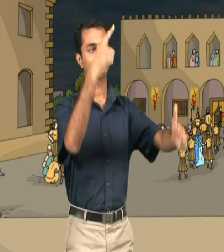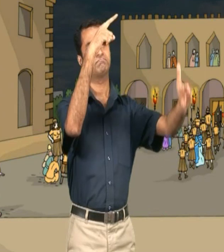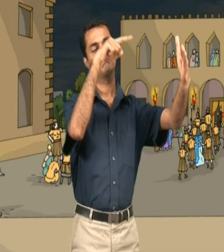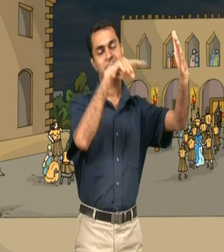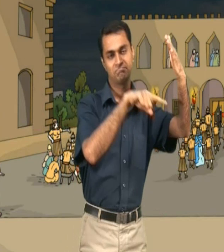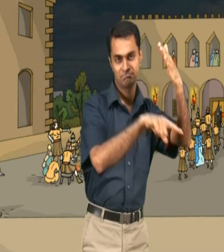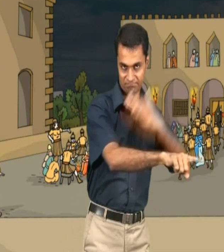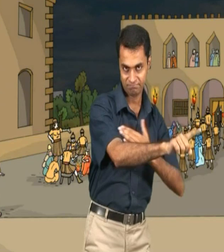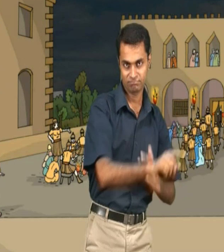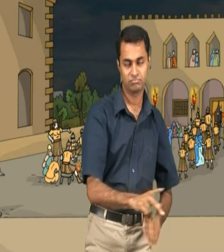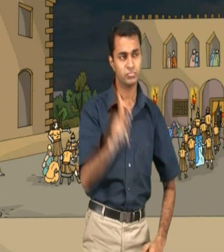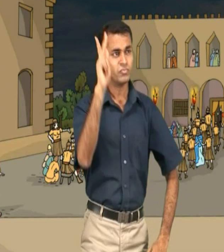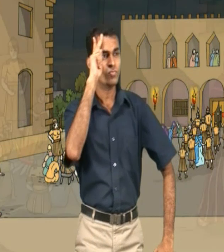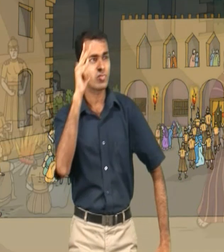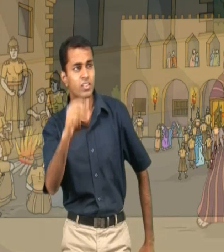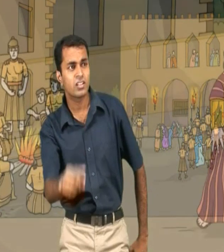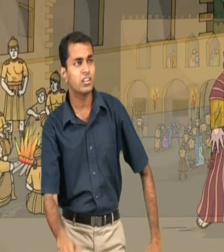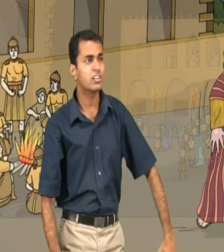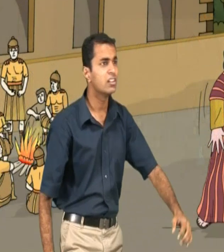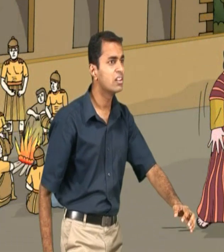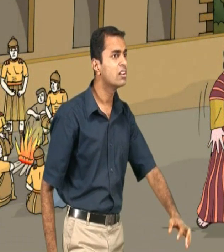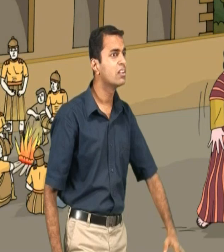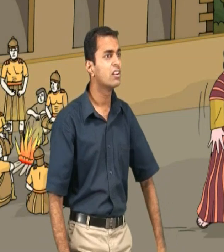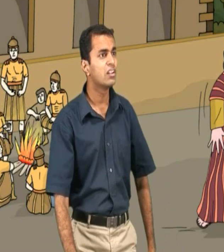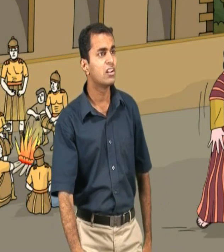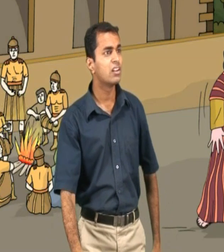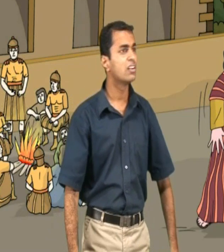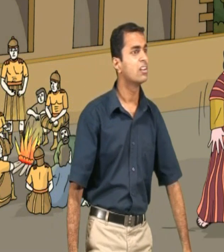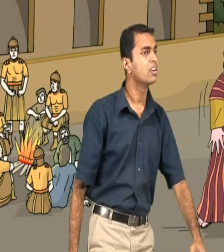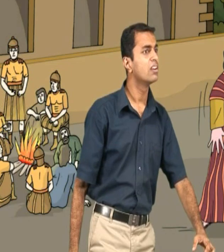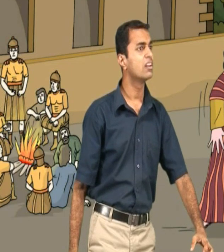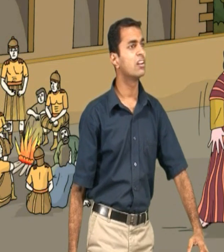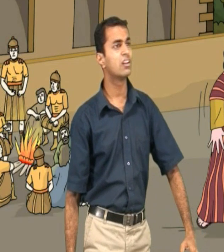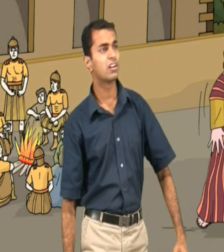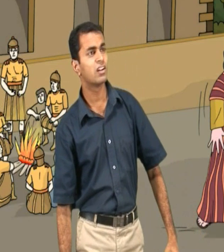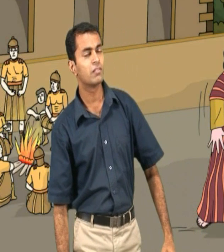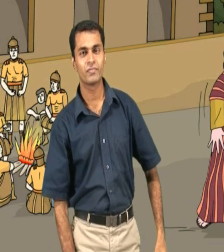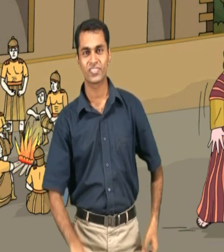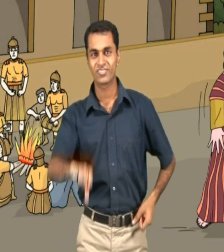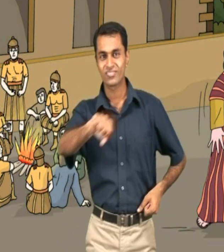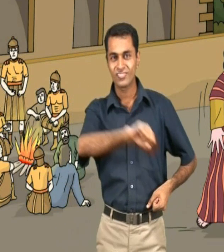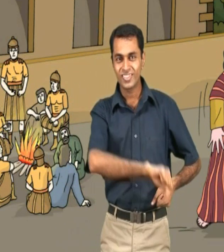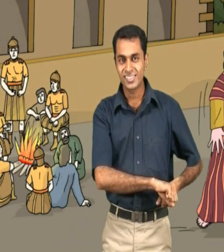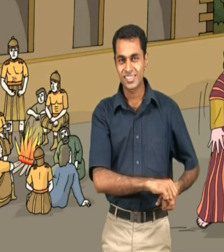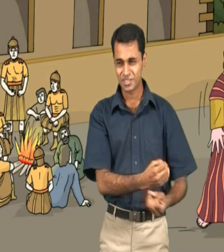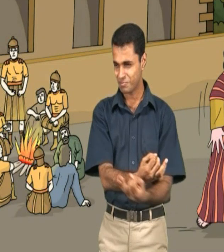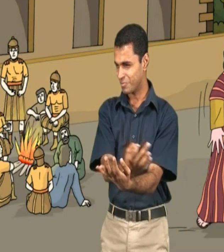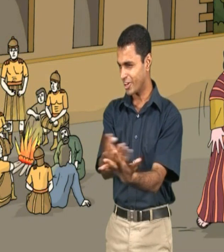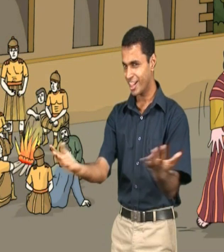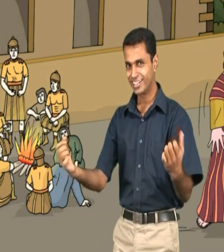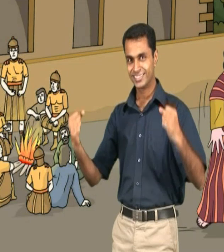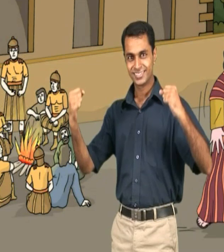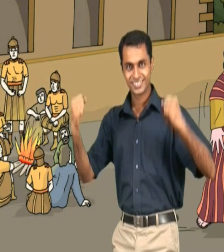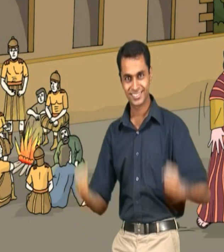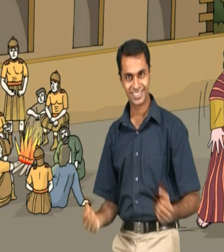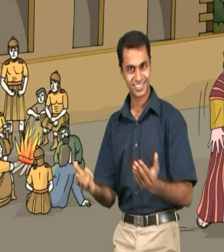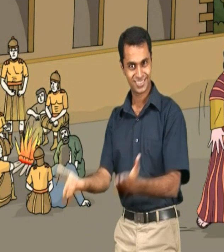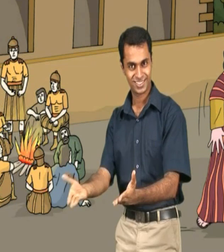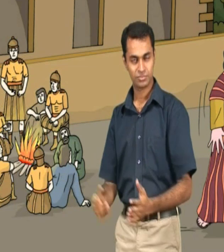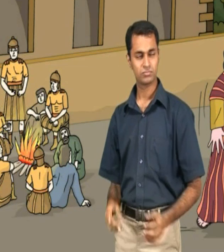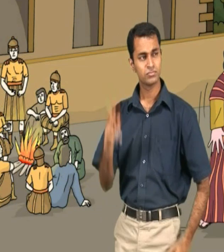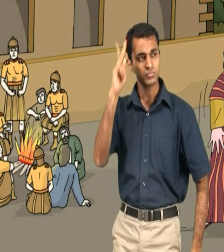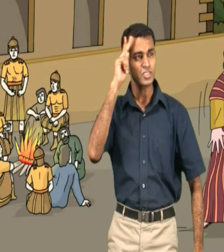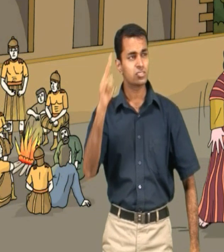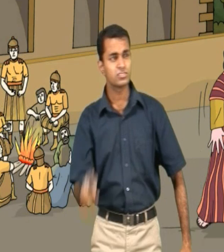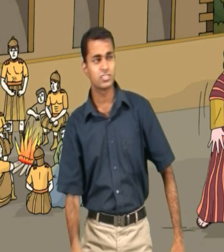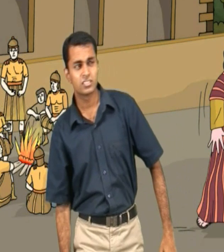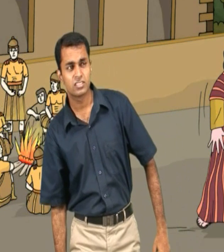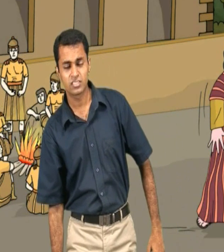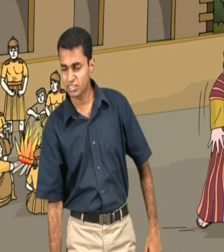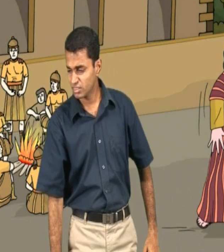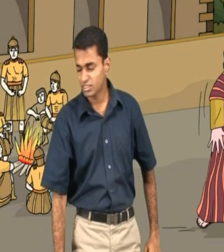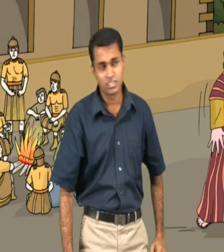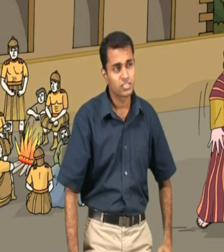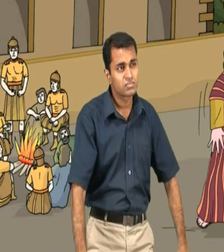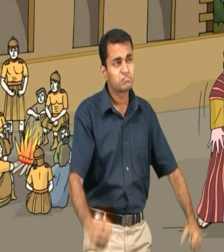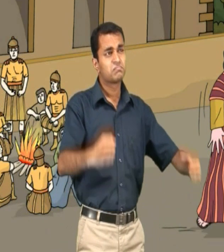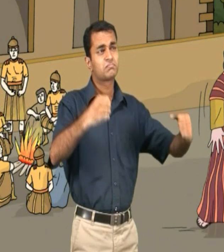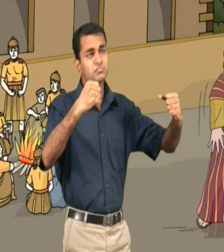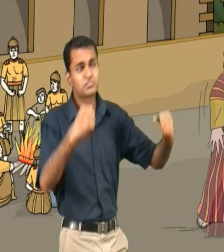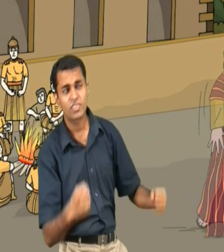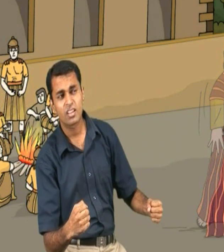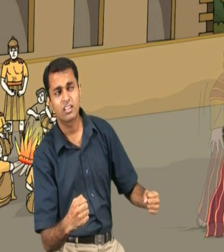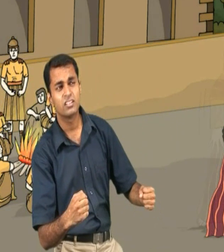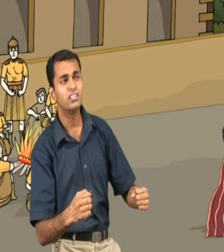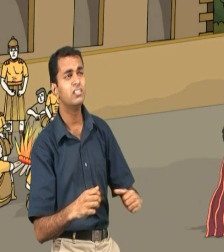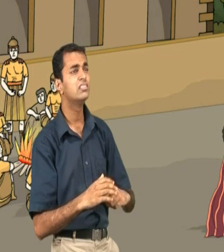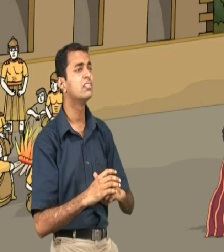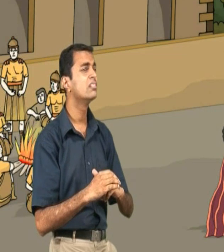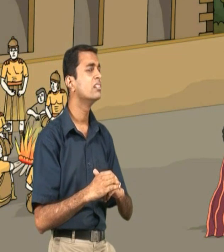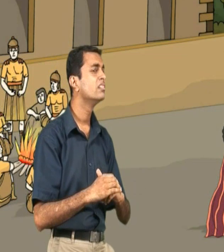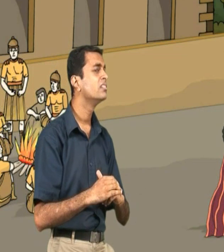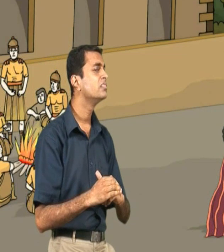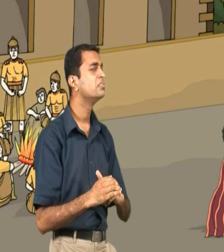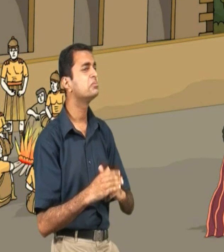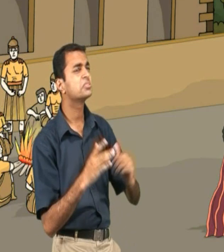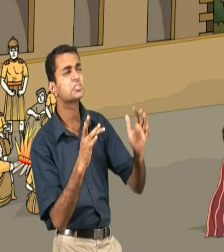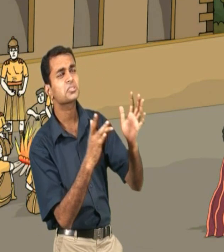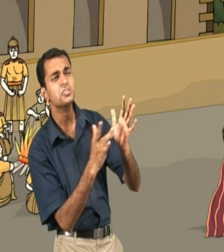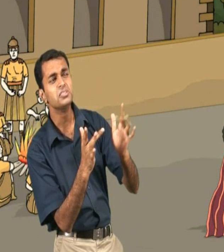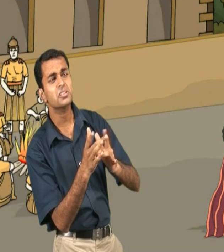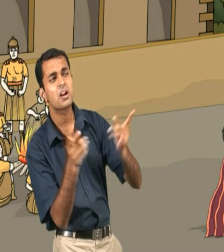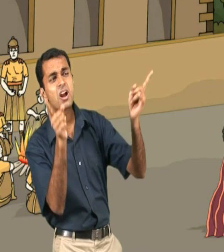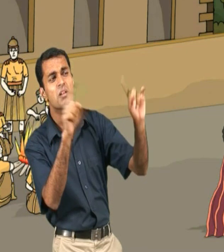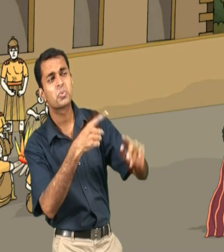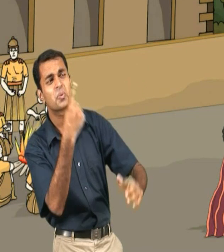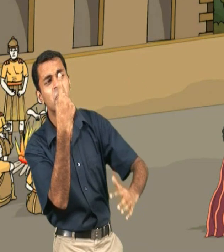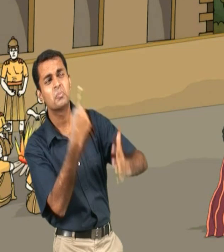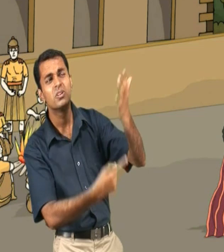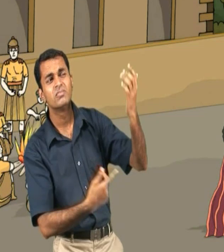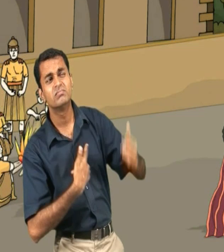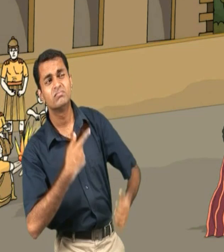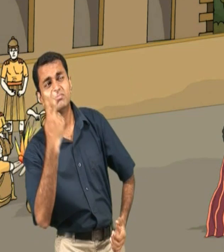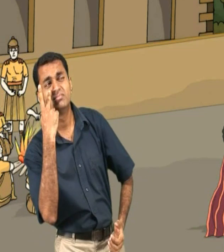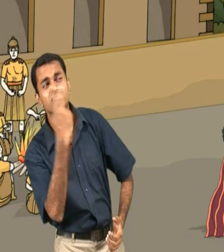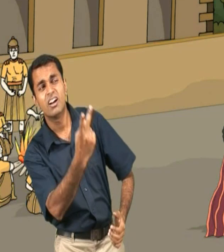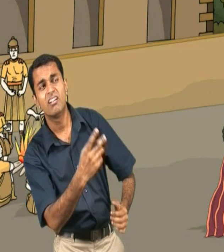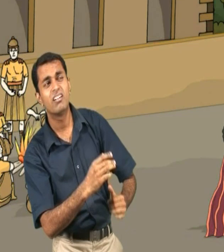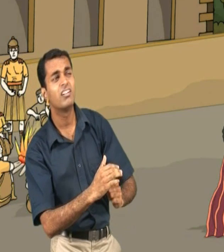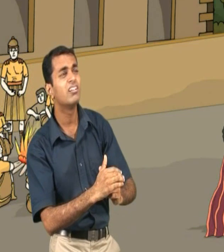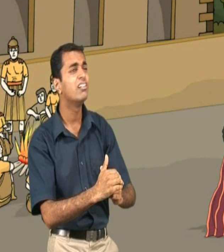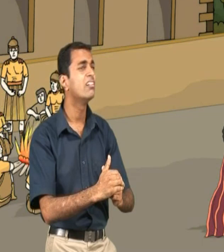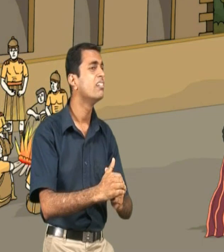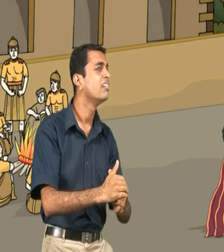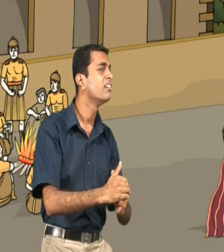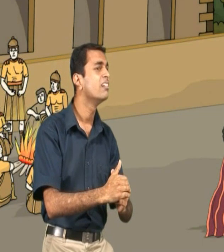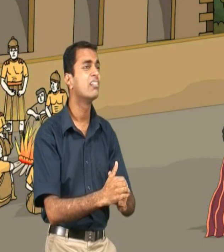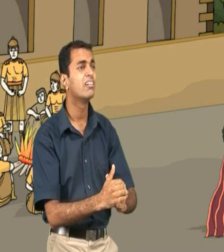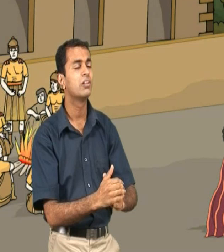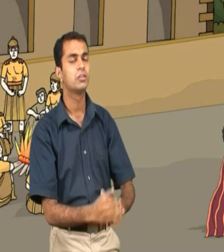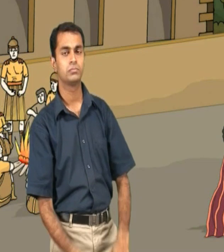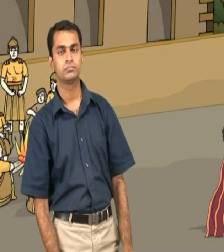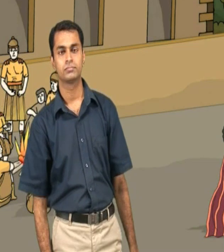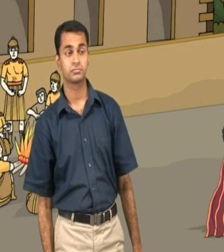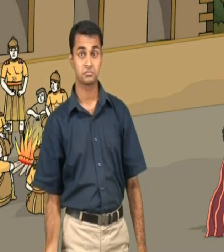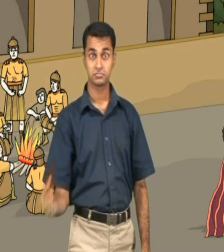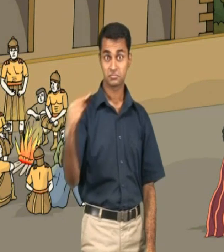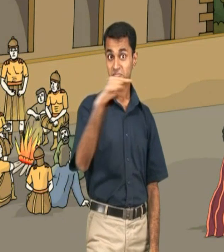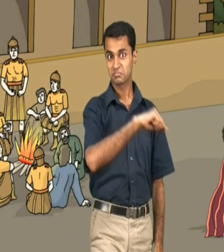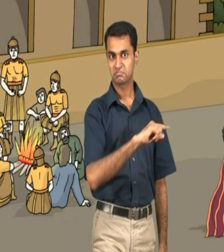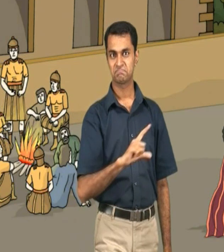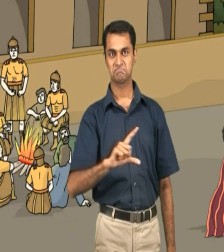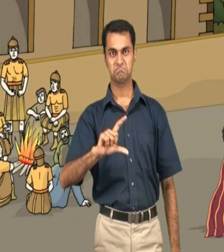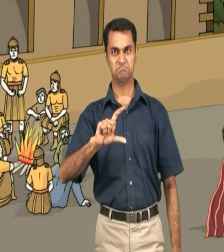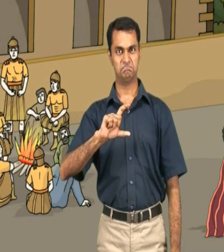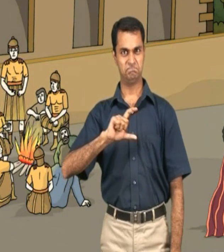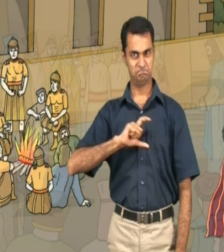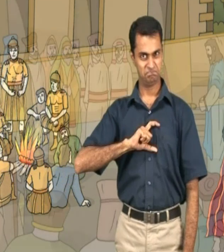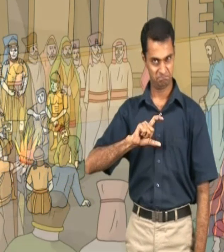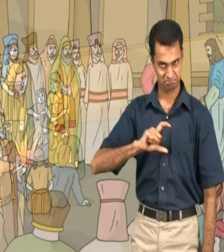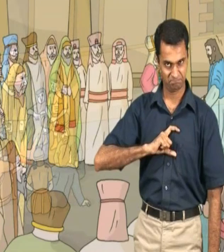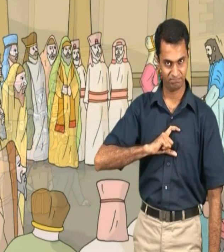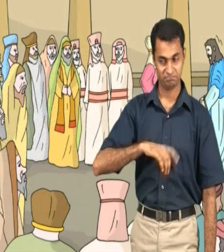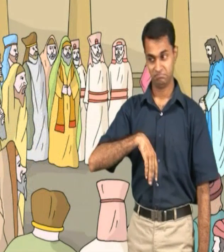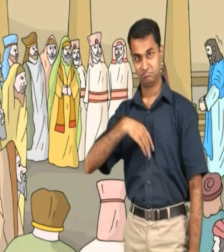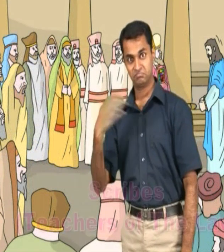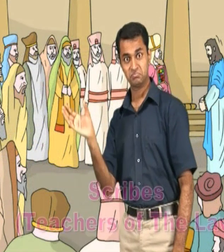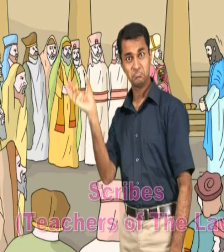And he went in and sat down with the guards to see the outcome.